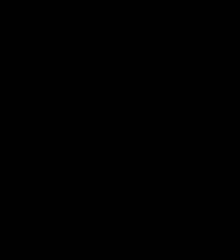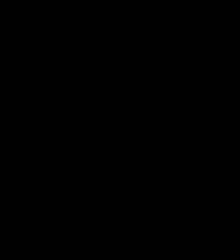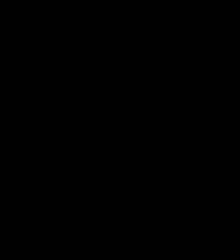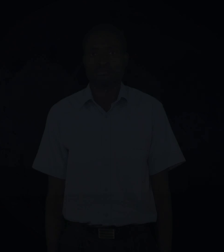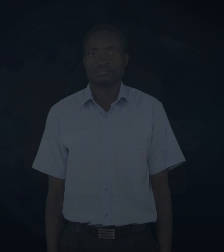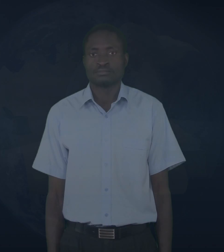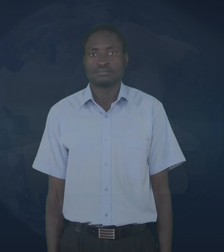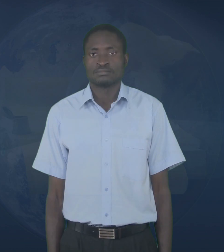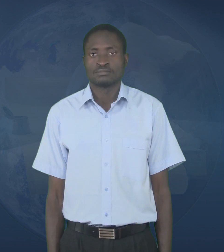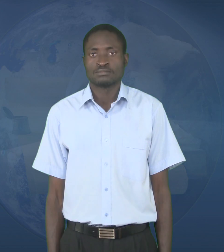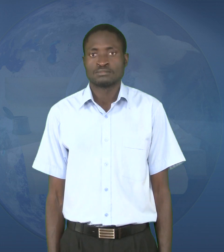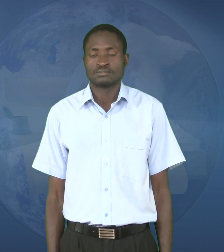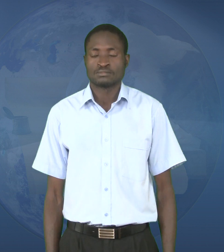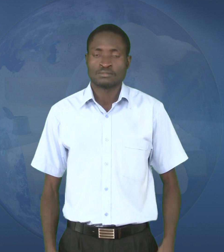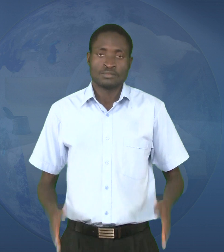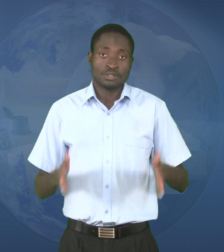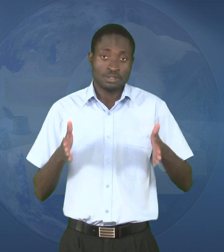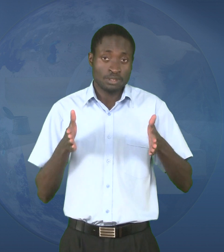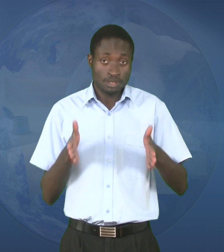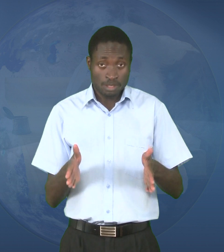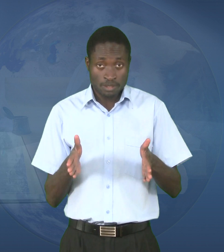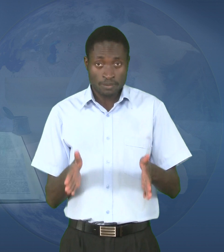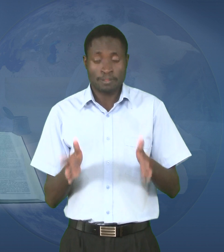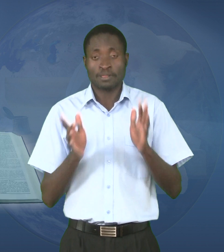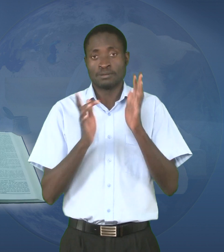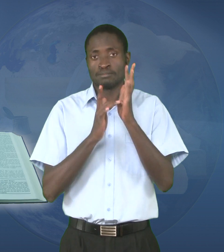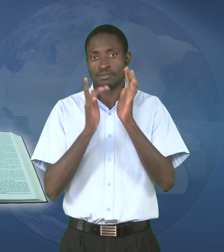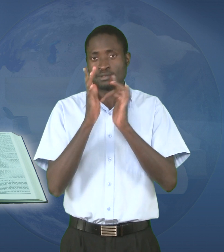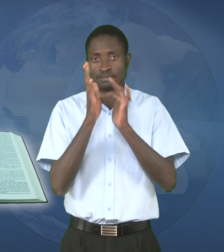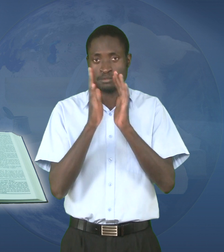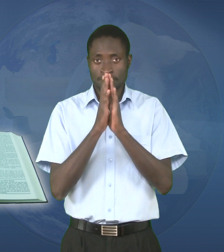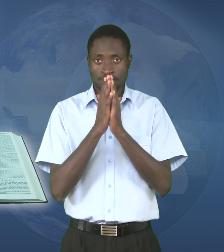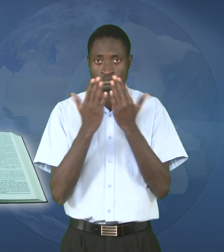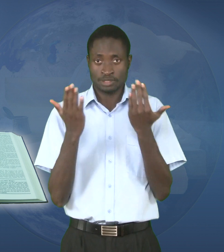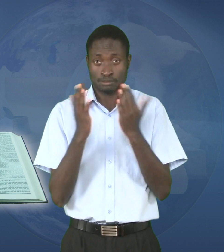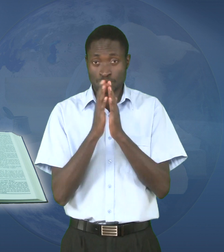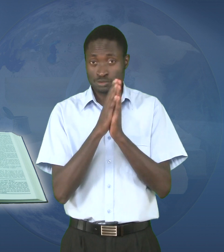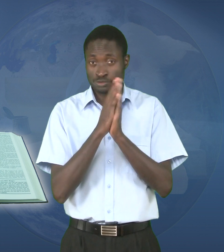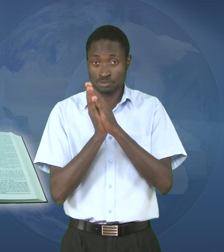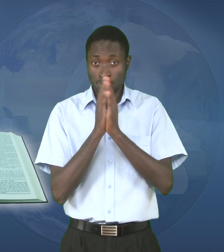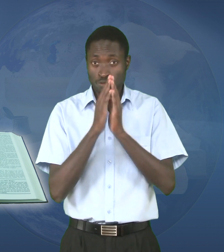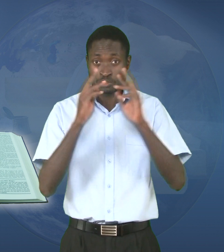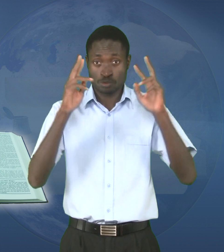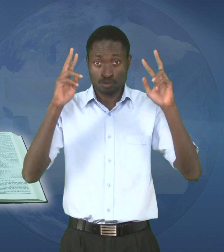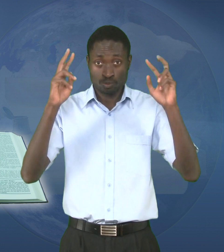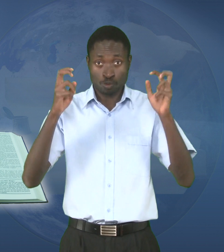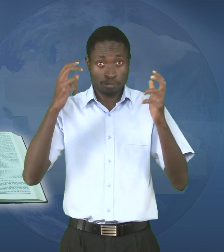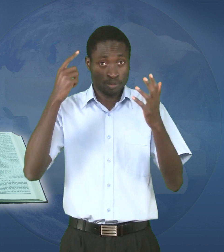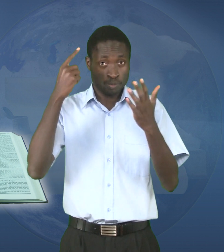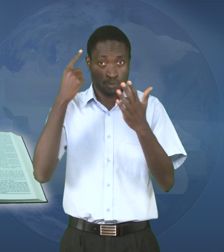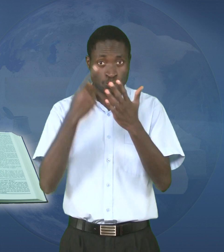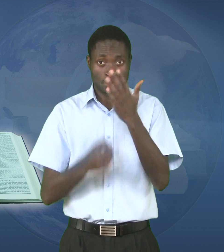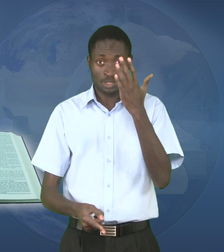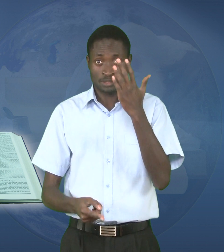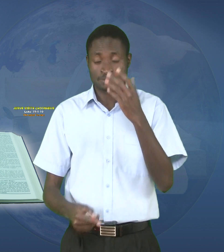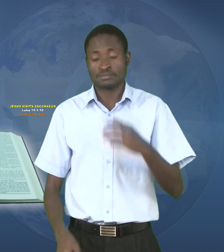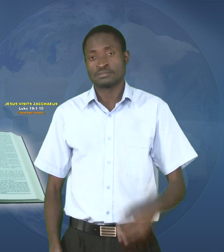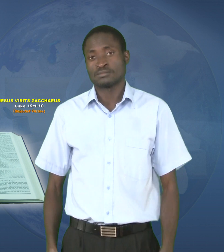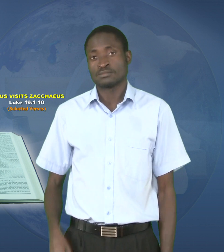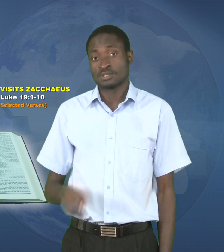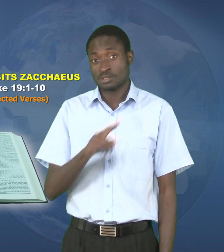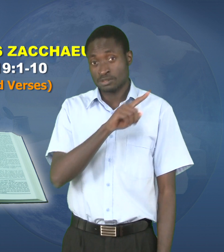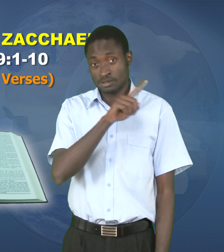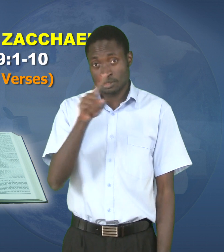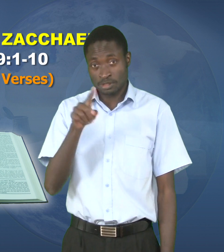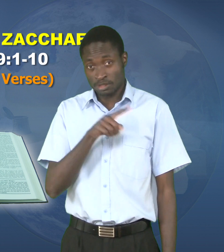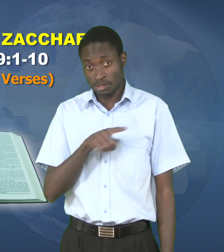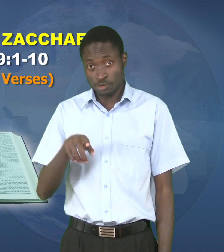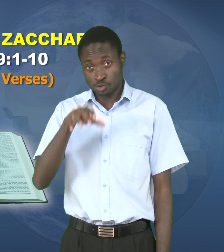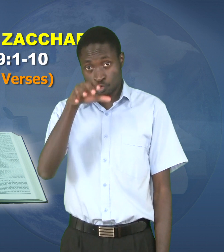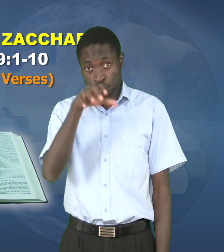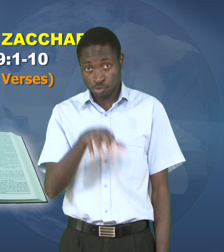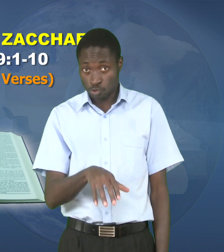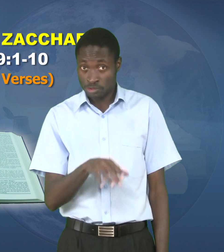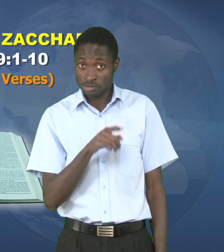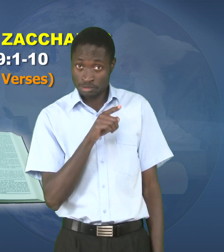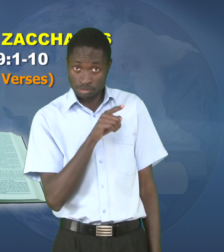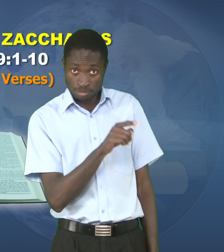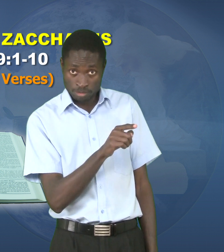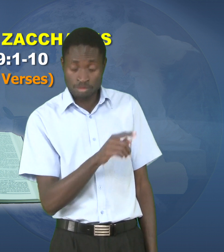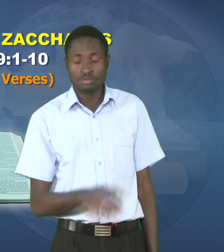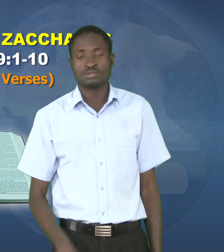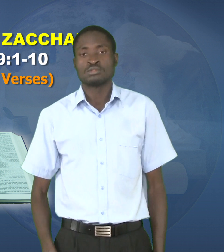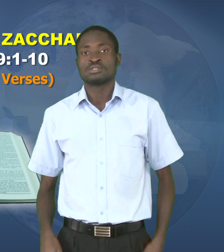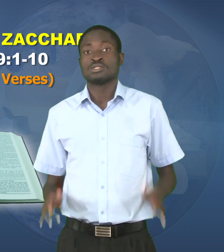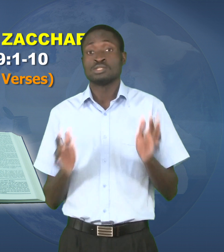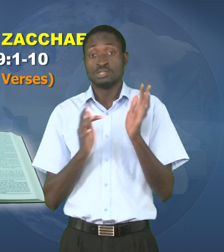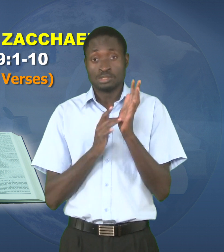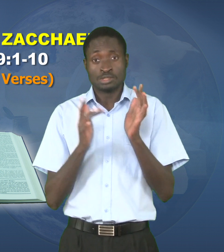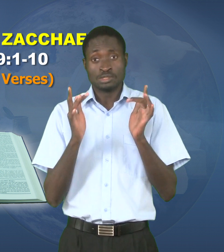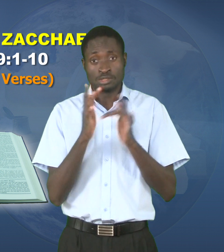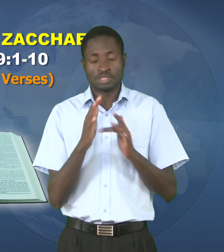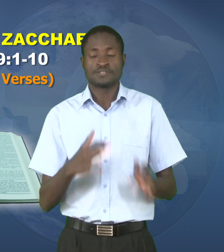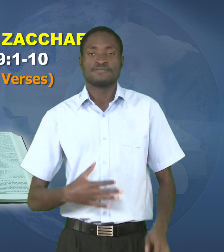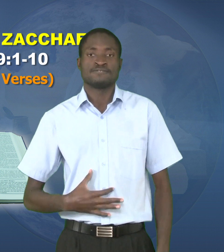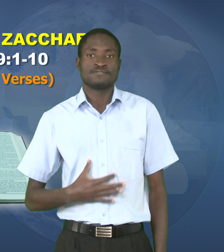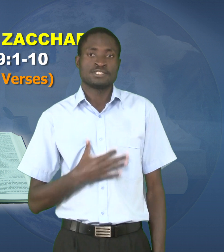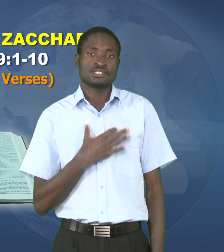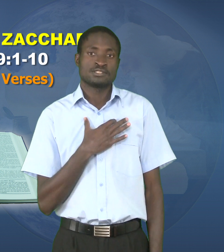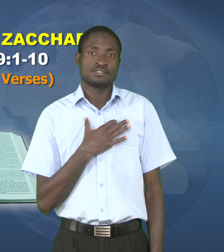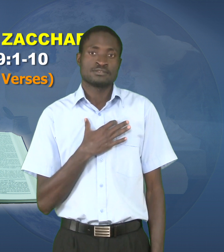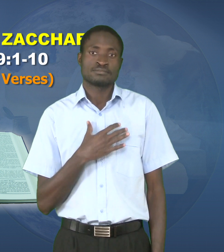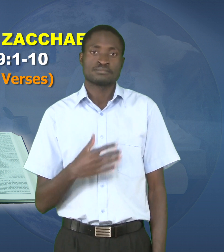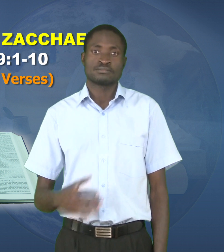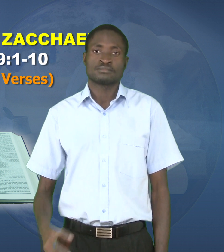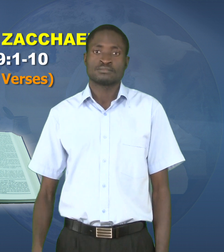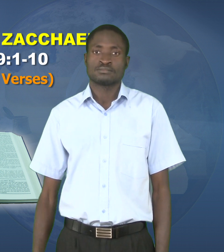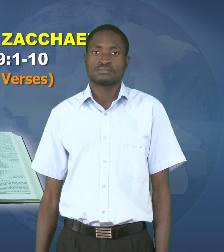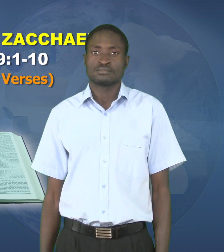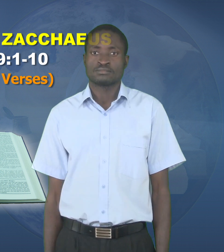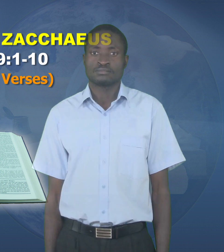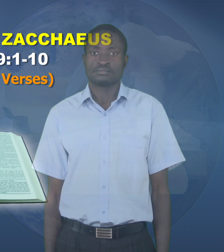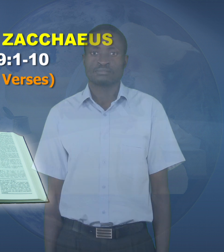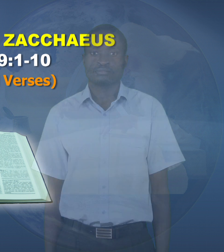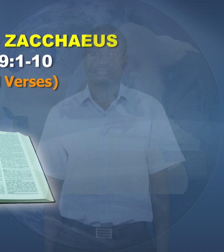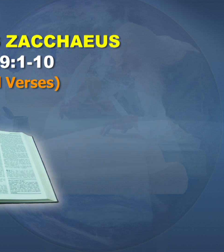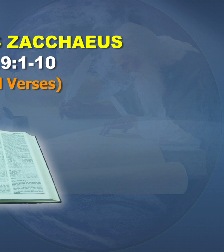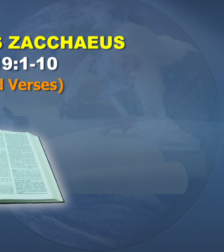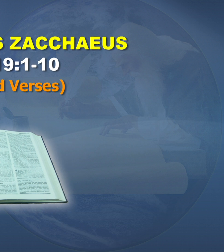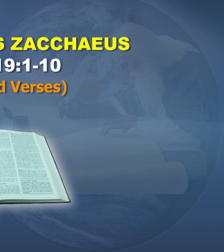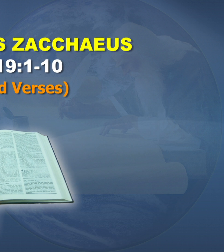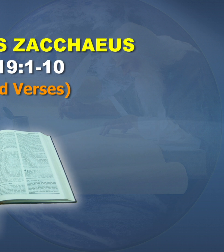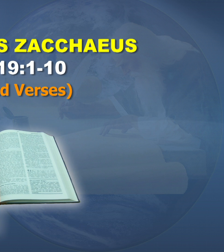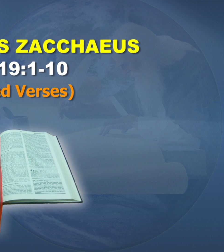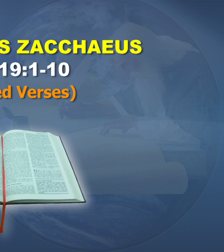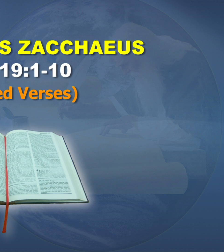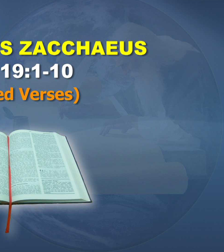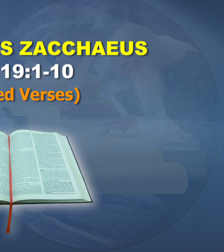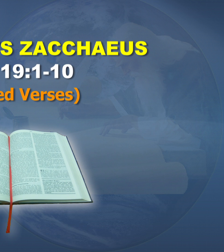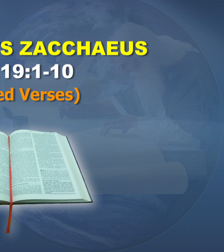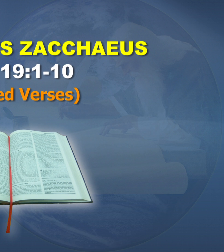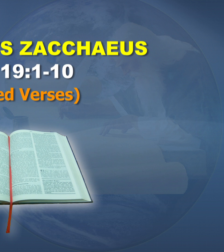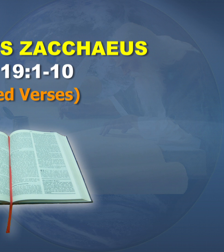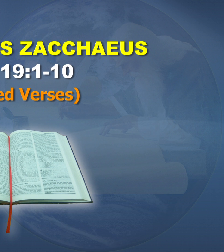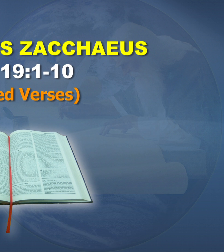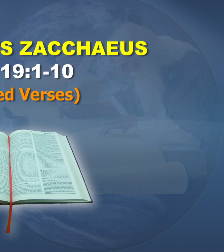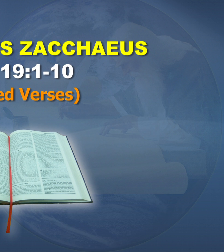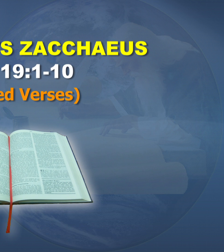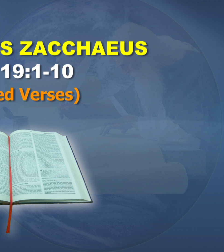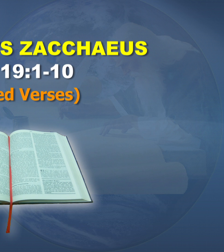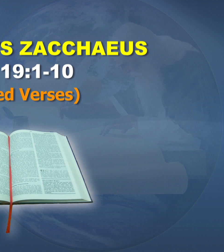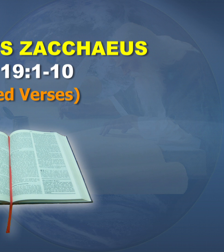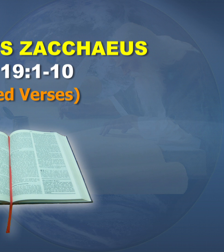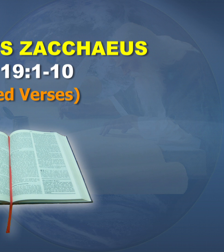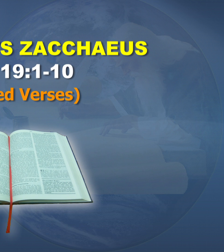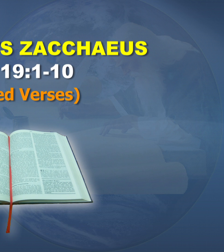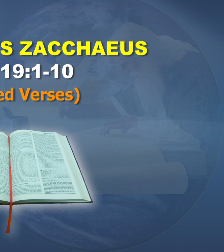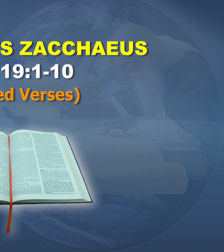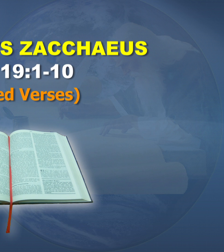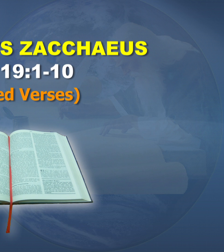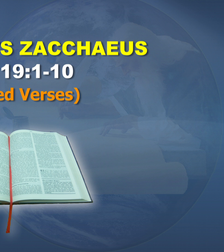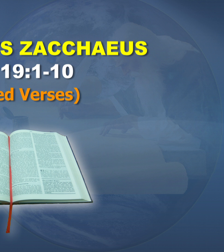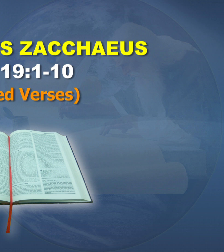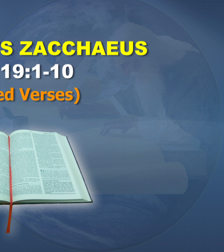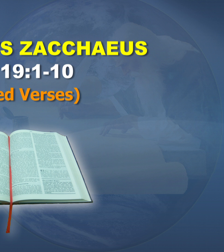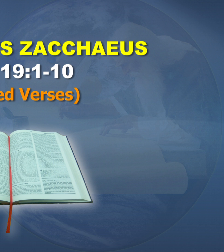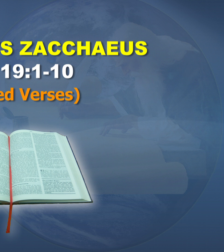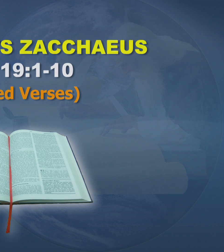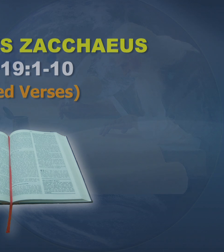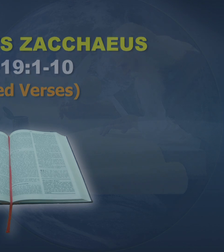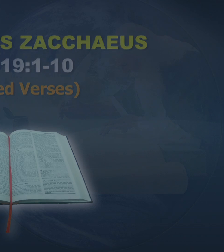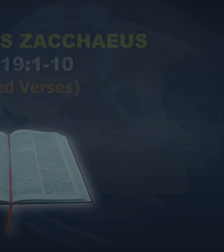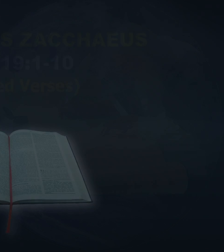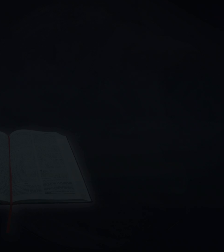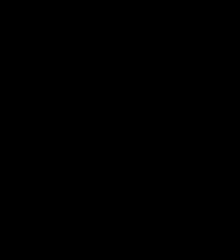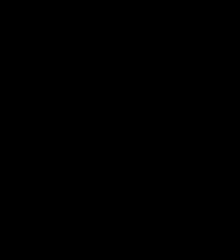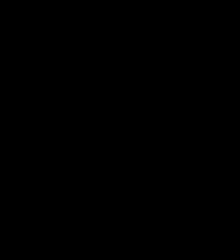Jesus visits Zacchaeus